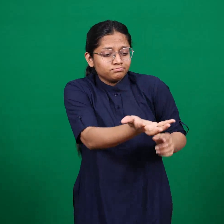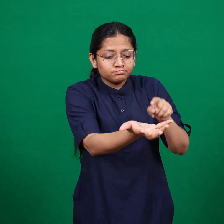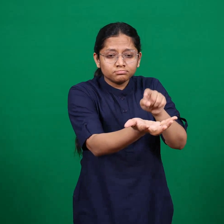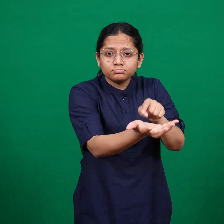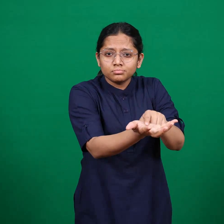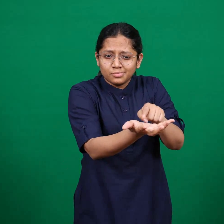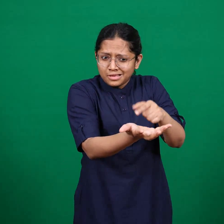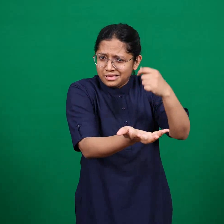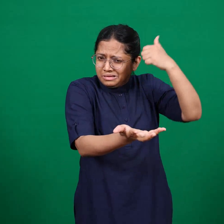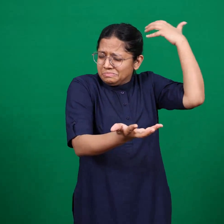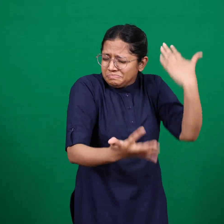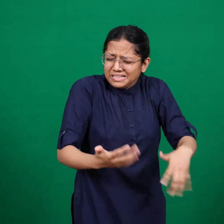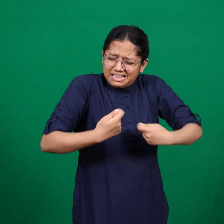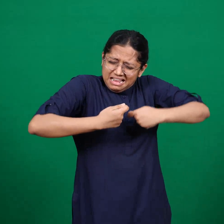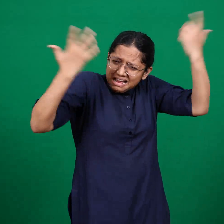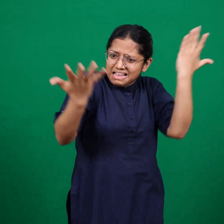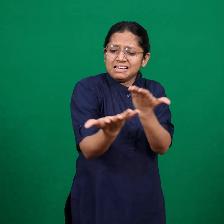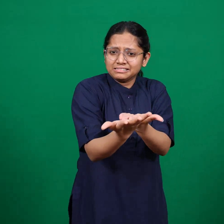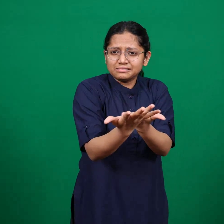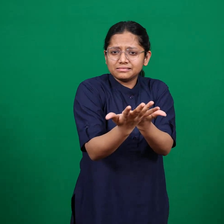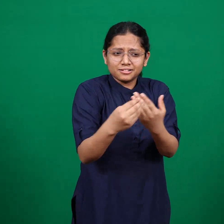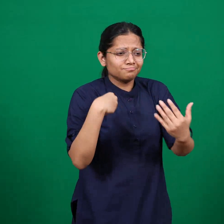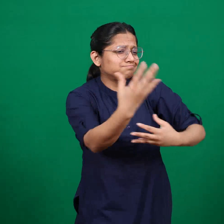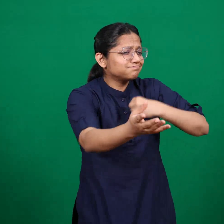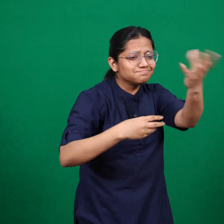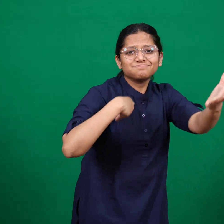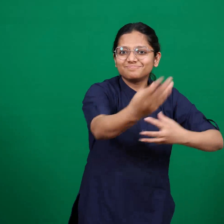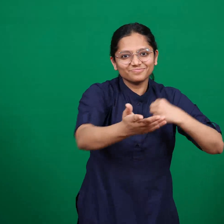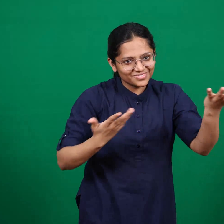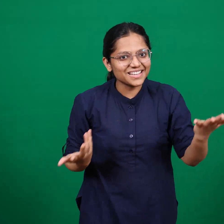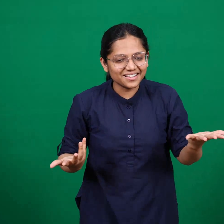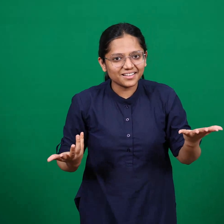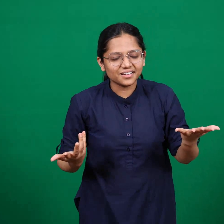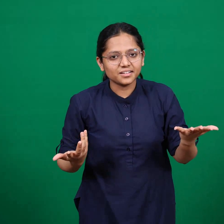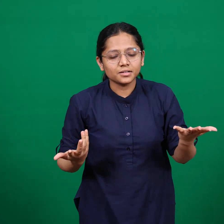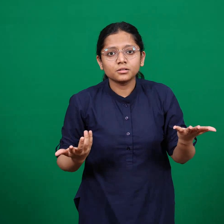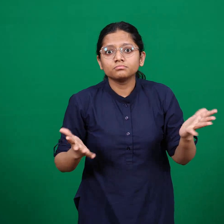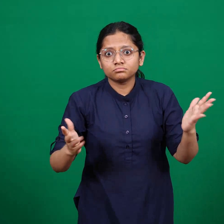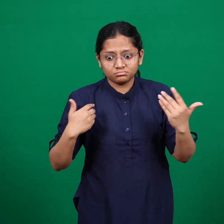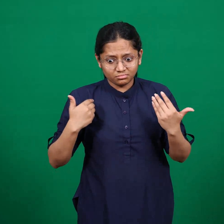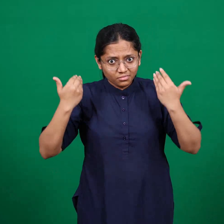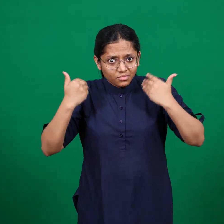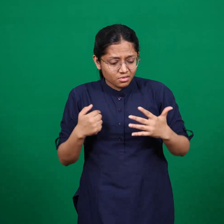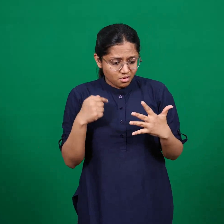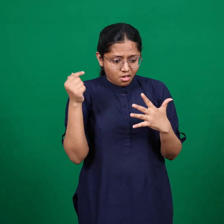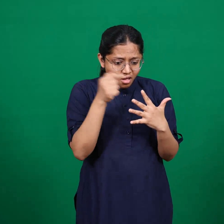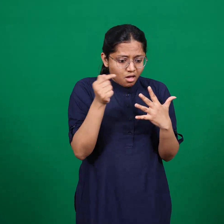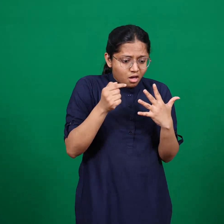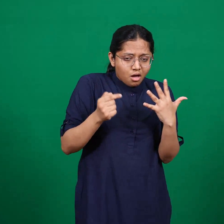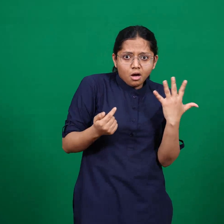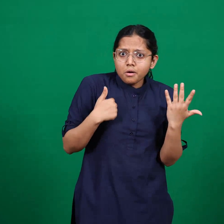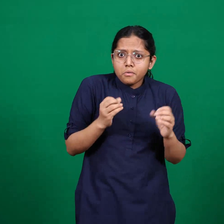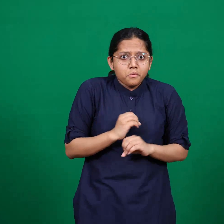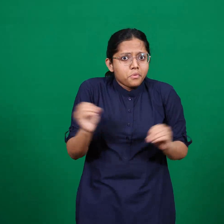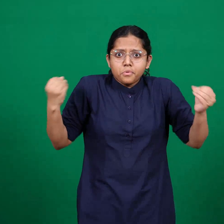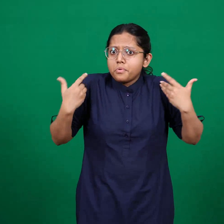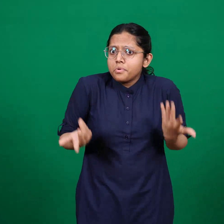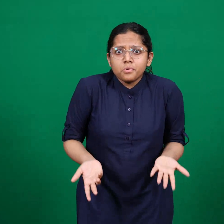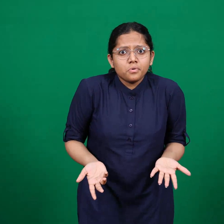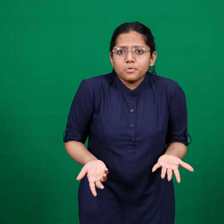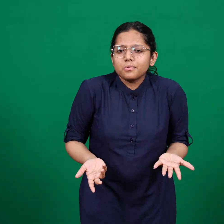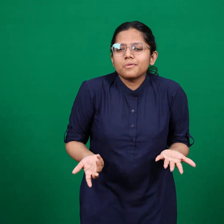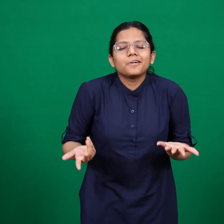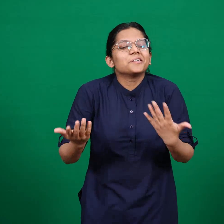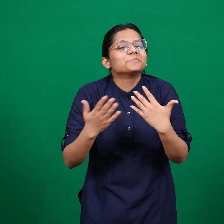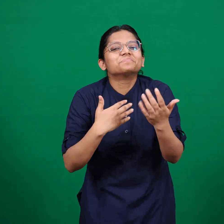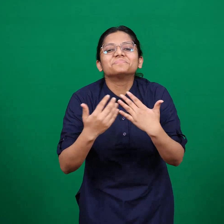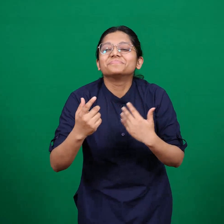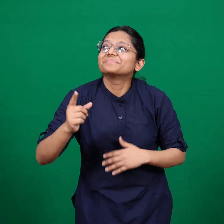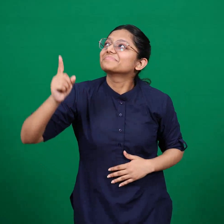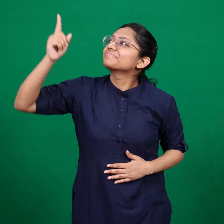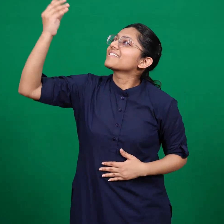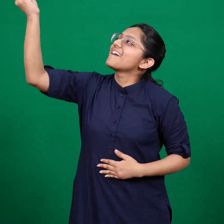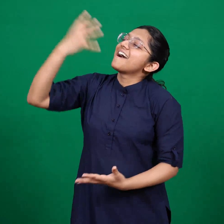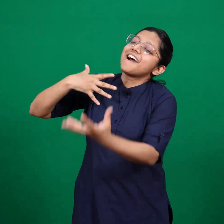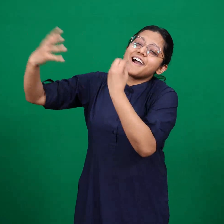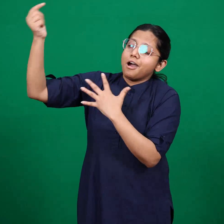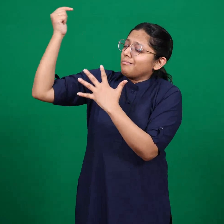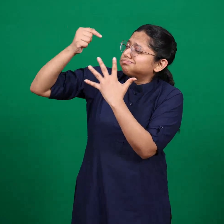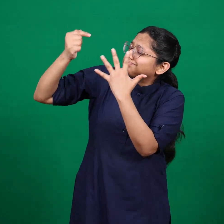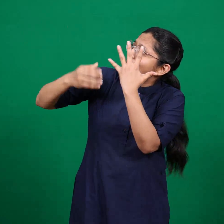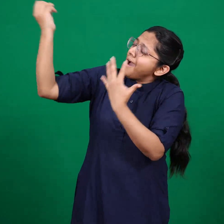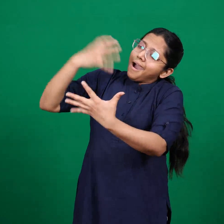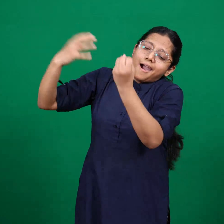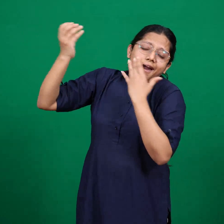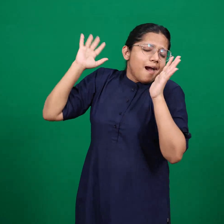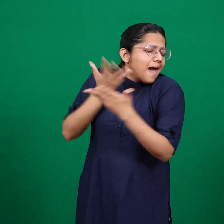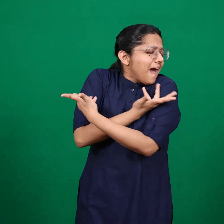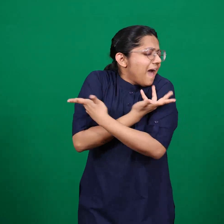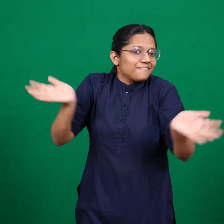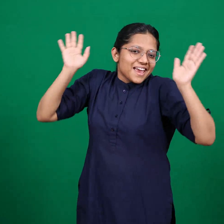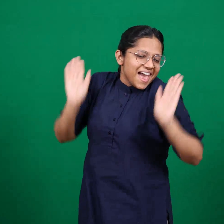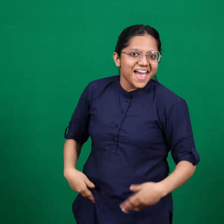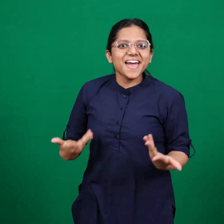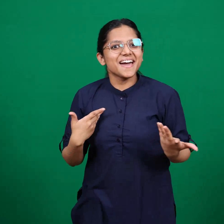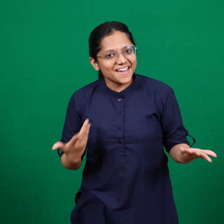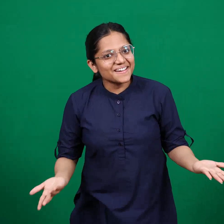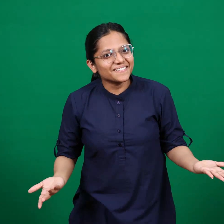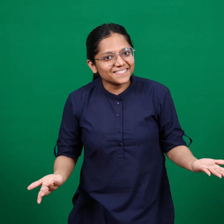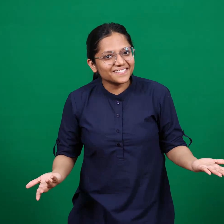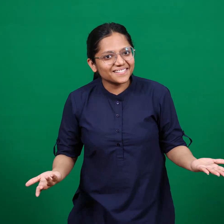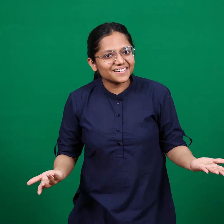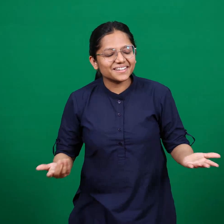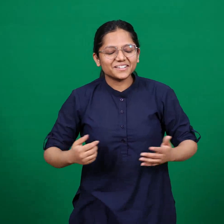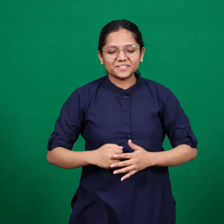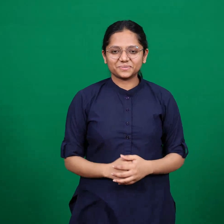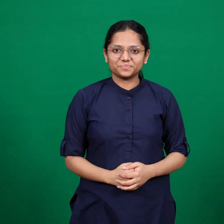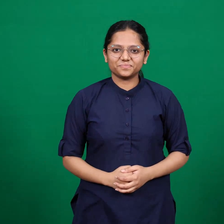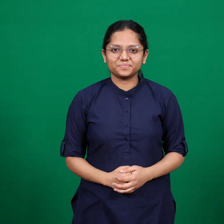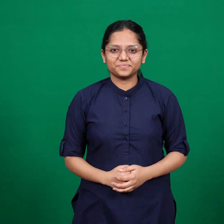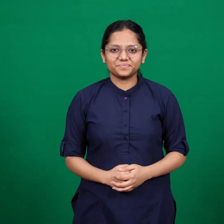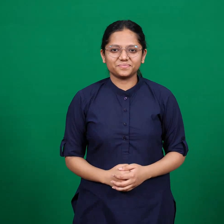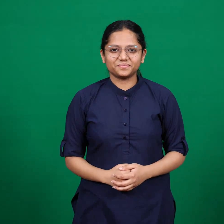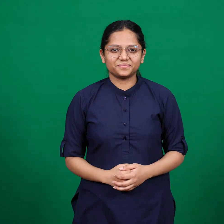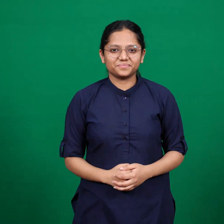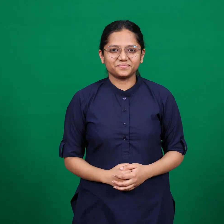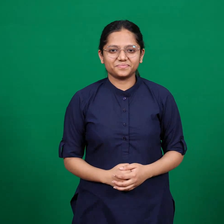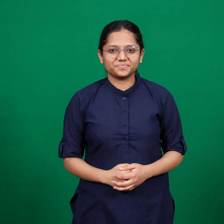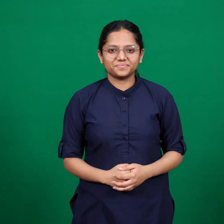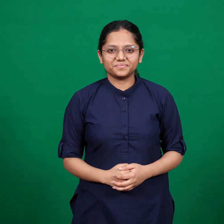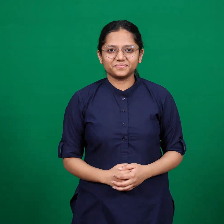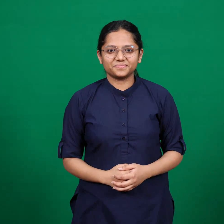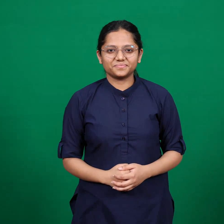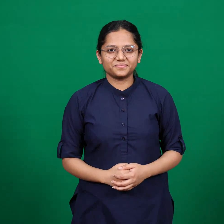having nothing, and yet possessing everything.